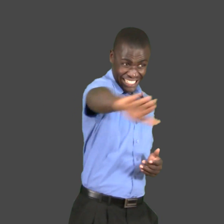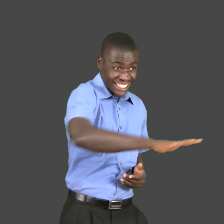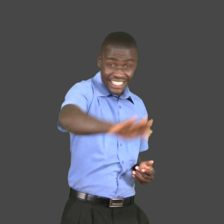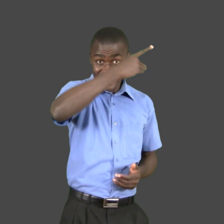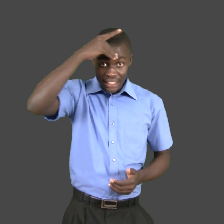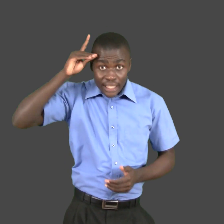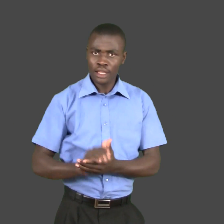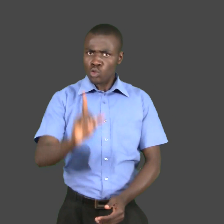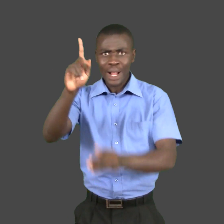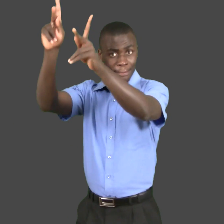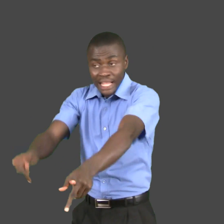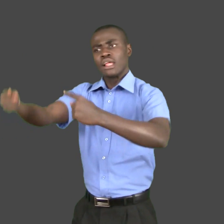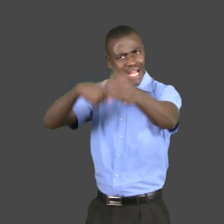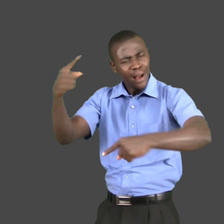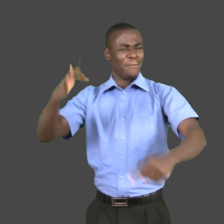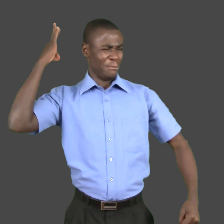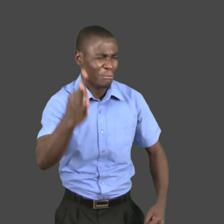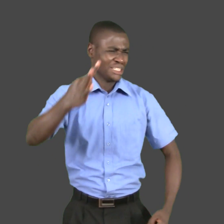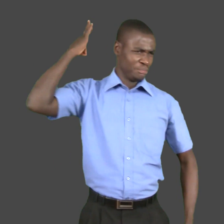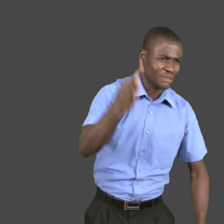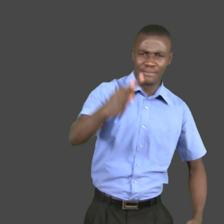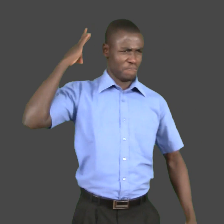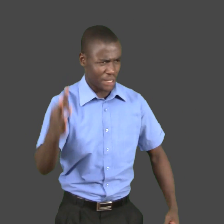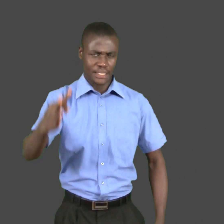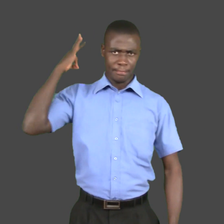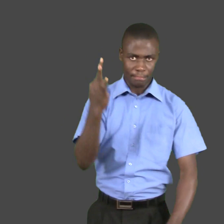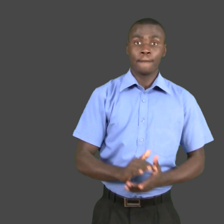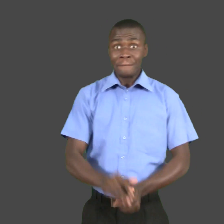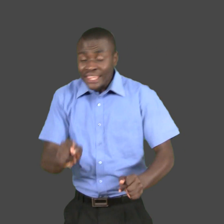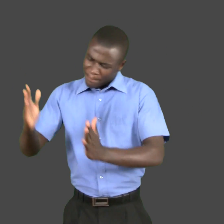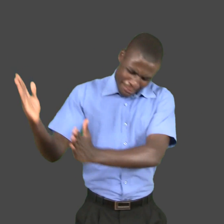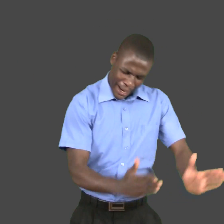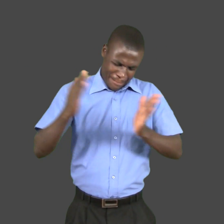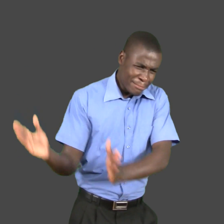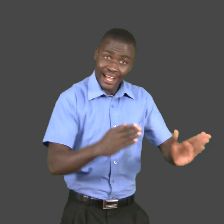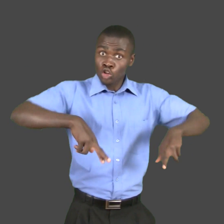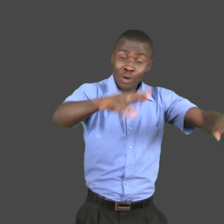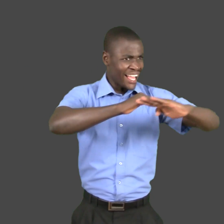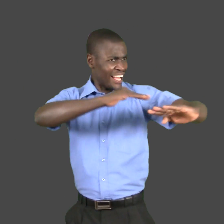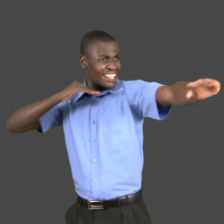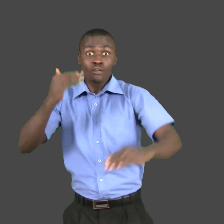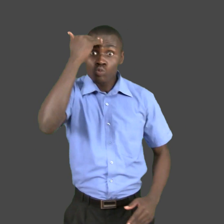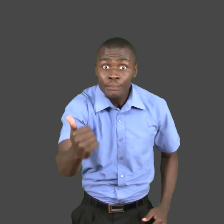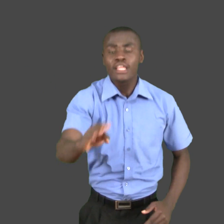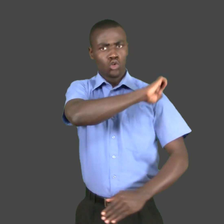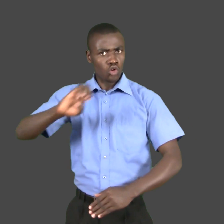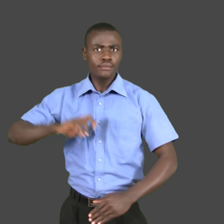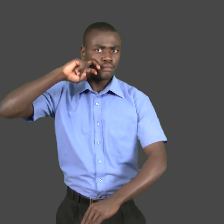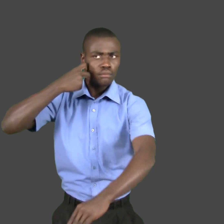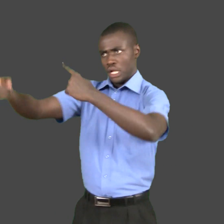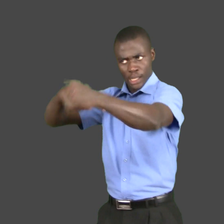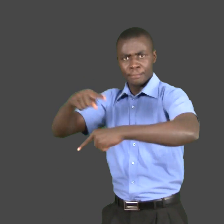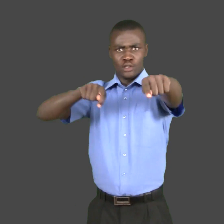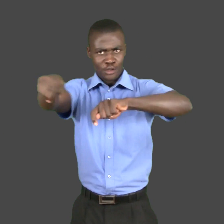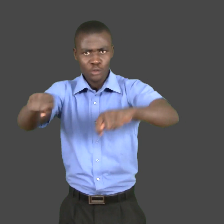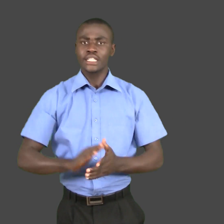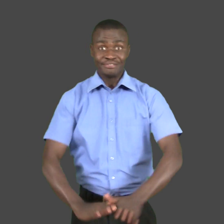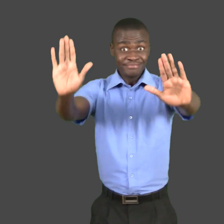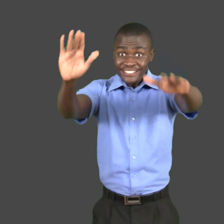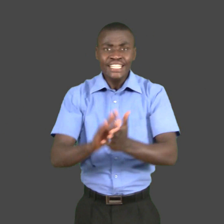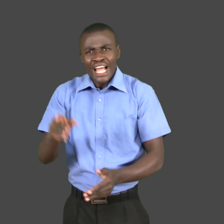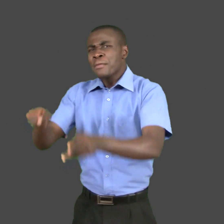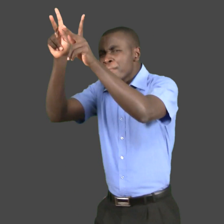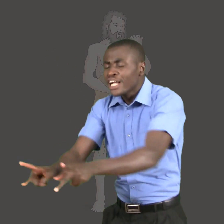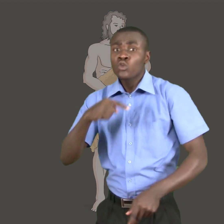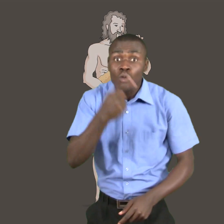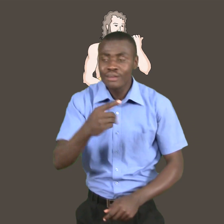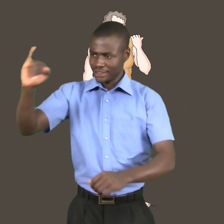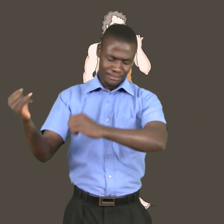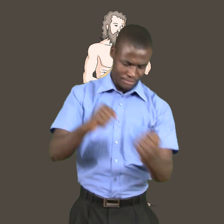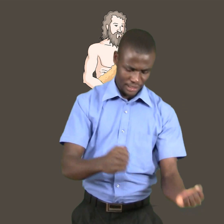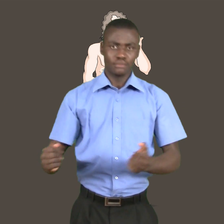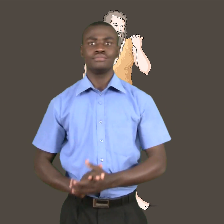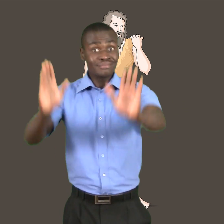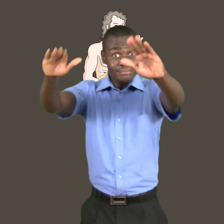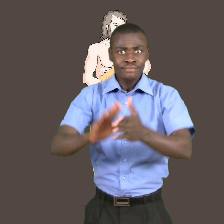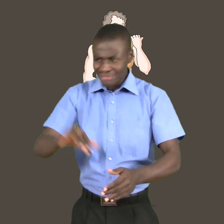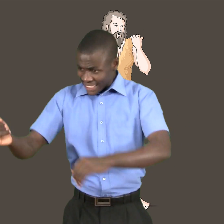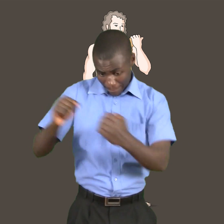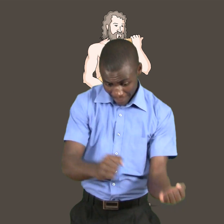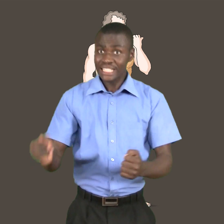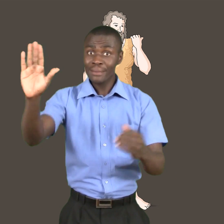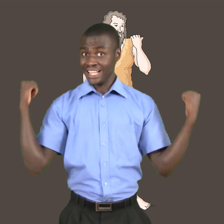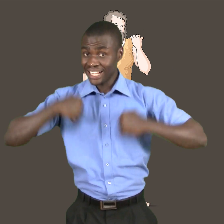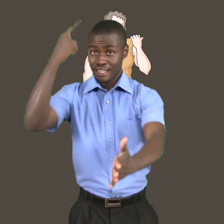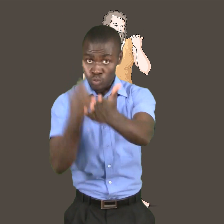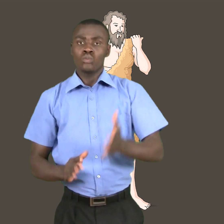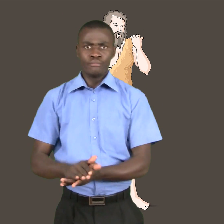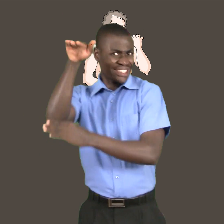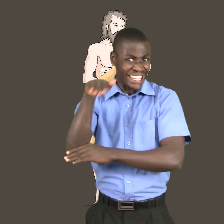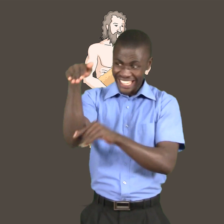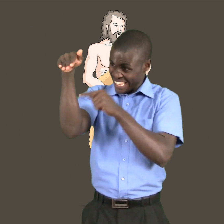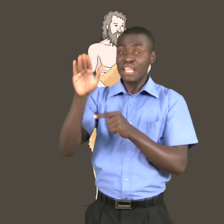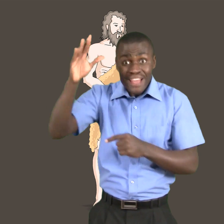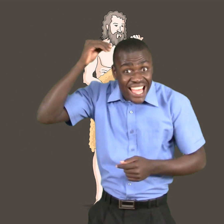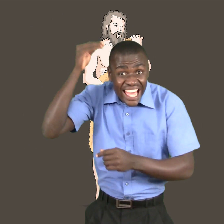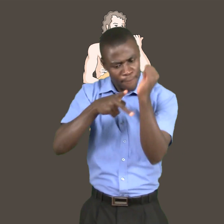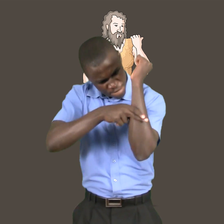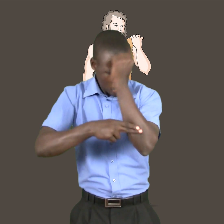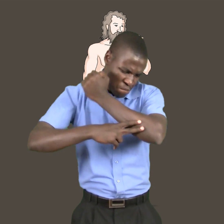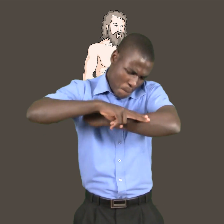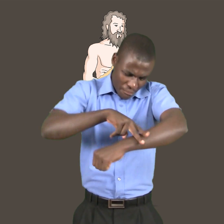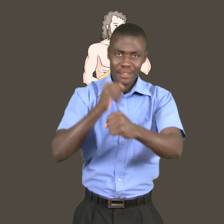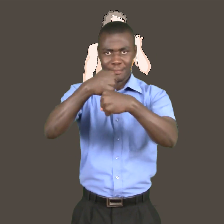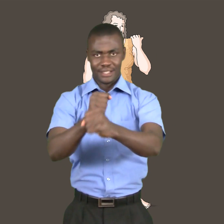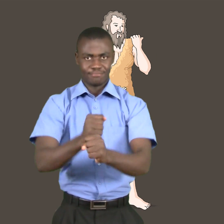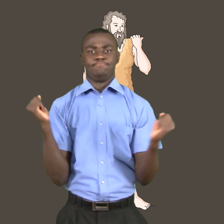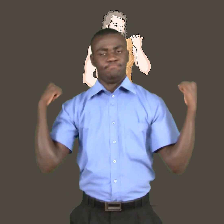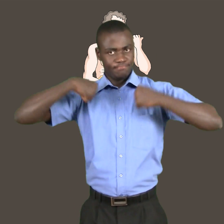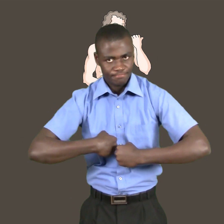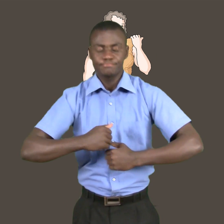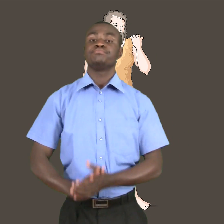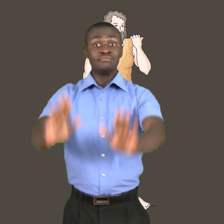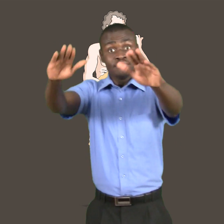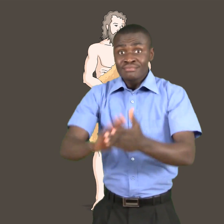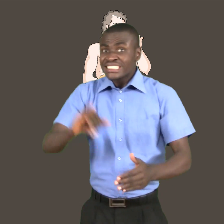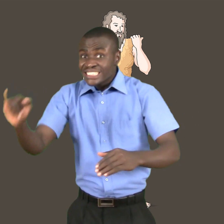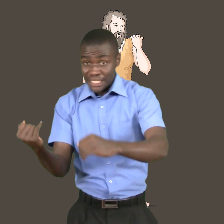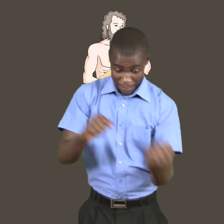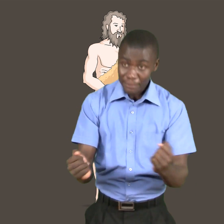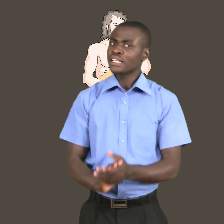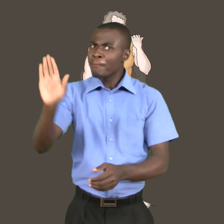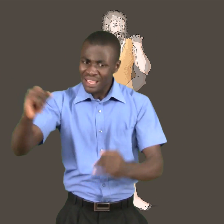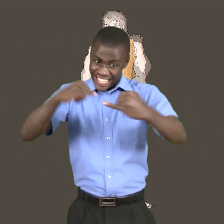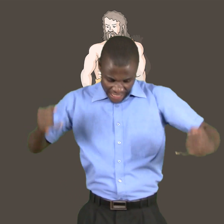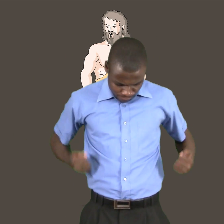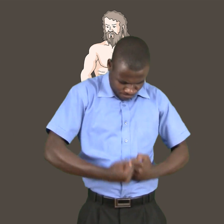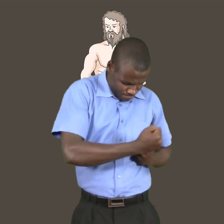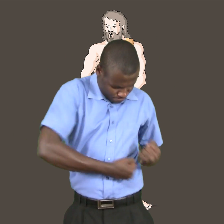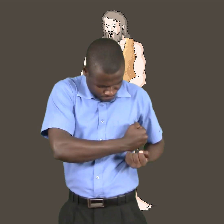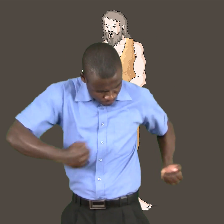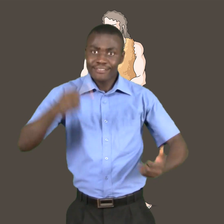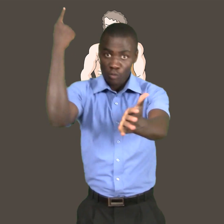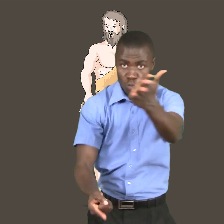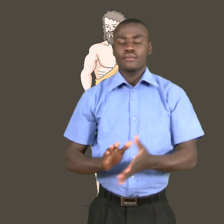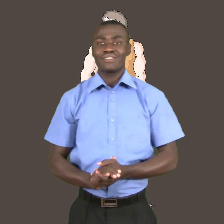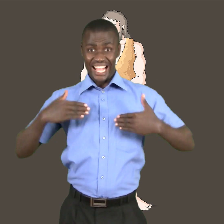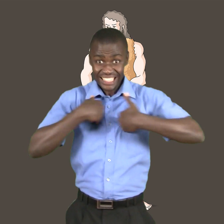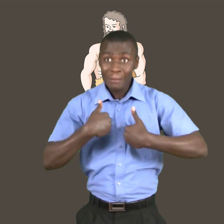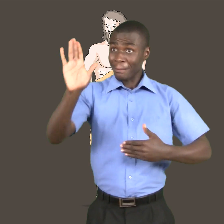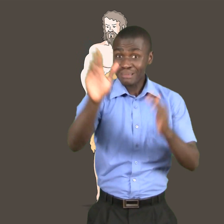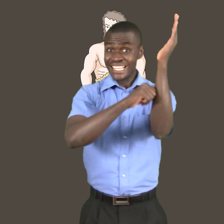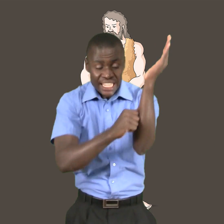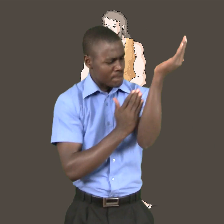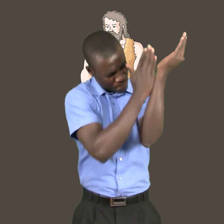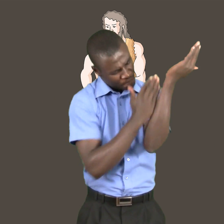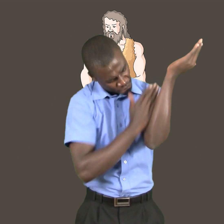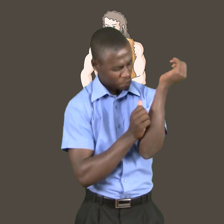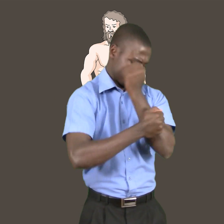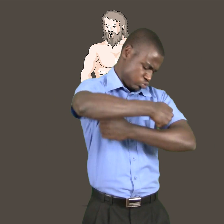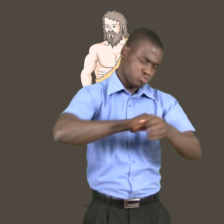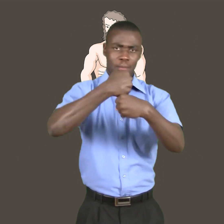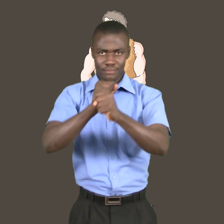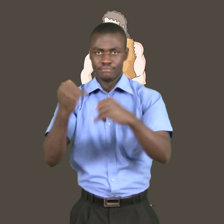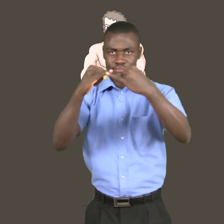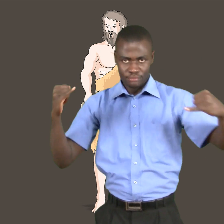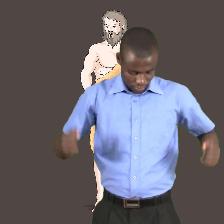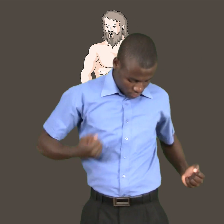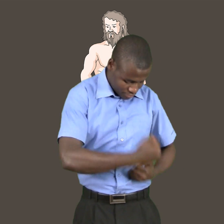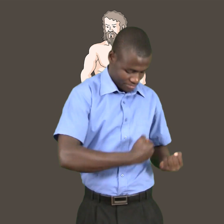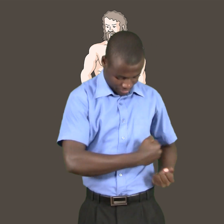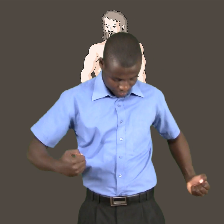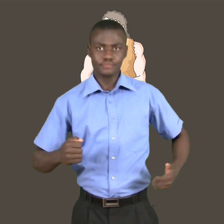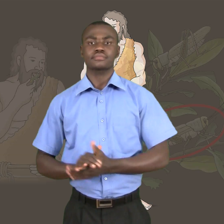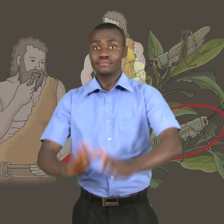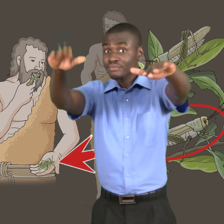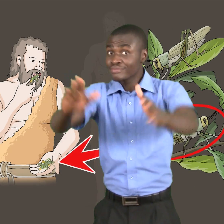This is he who was spoken of through the prophet Isaiah: “A voice of one calling in the wilderness, ‘Prepare the way for the Lord, make straight paths for Him.’” John wore a garment of camel’s hair, with a leather belt around his waist.